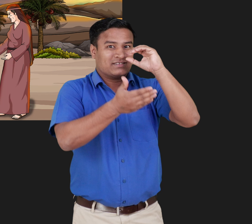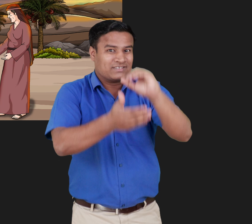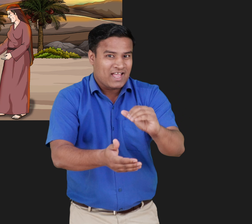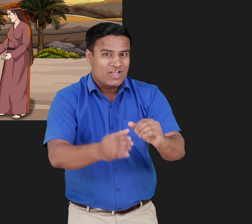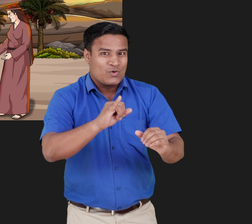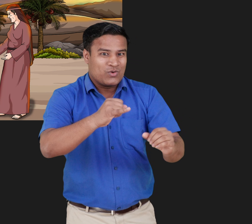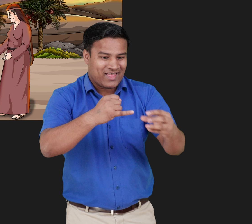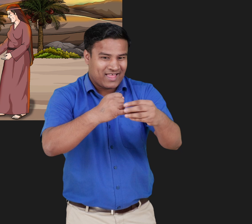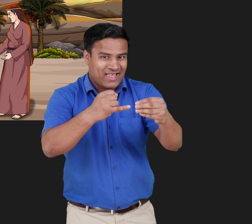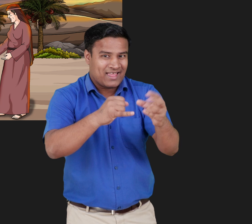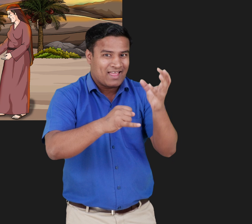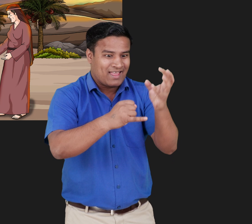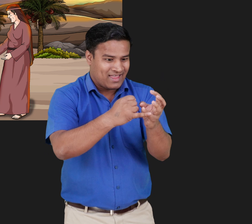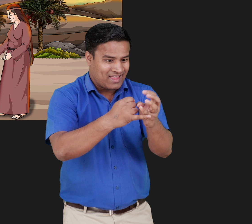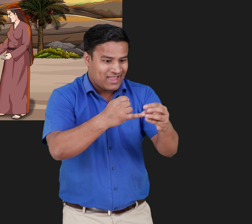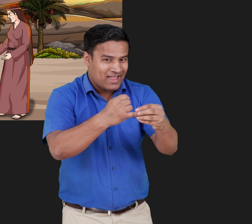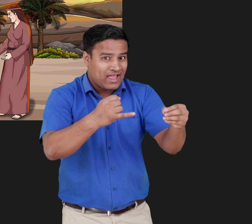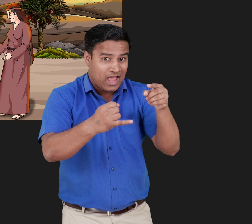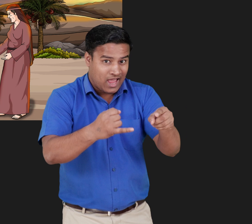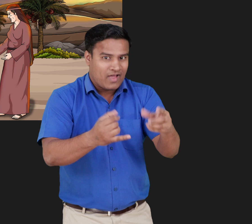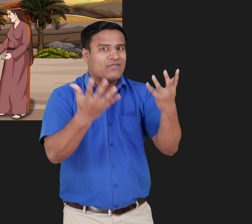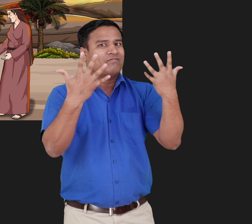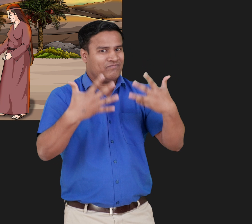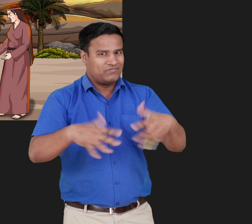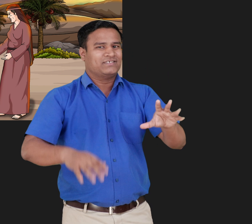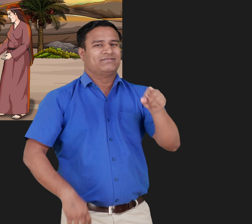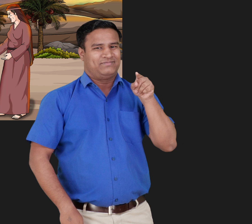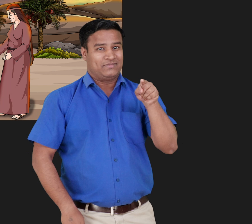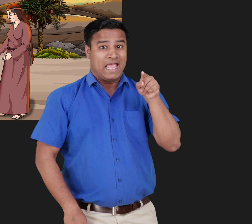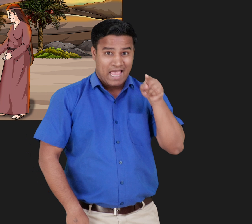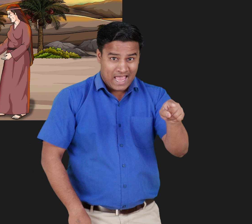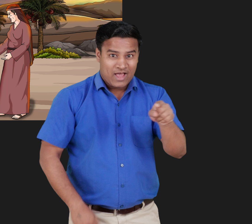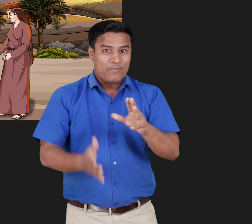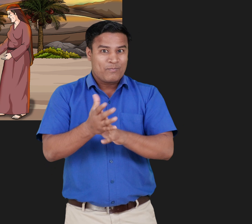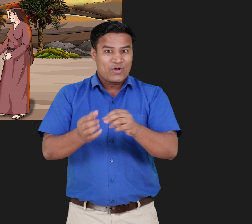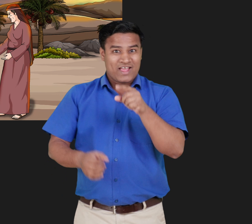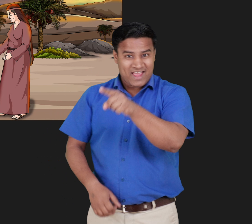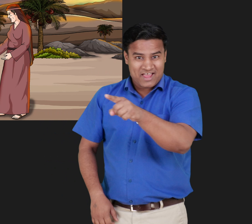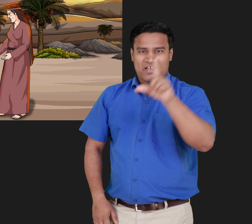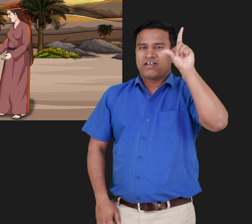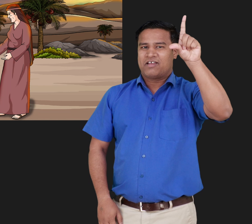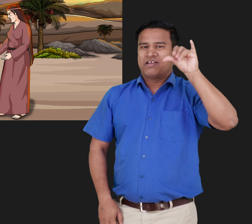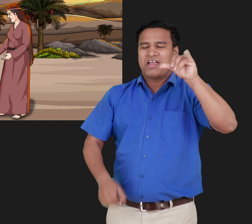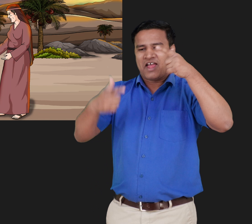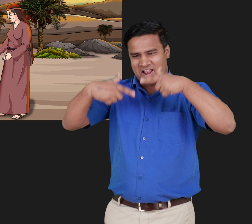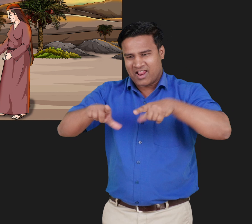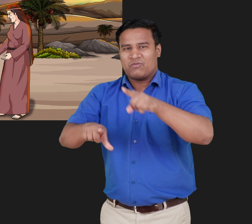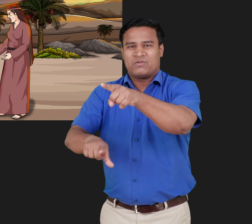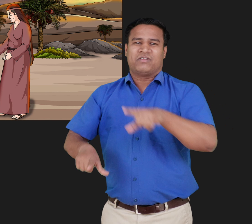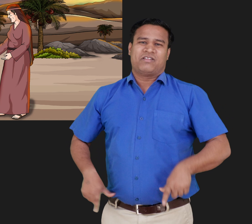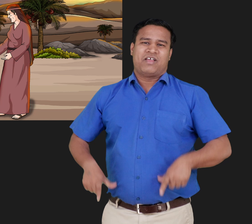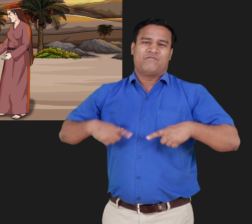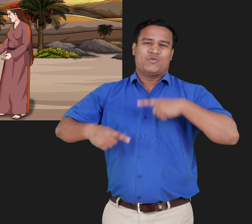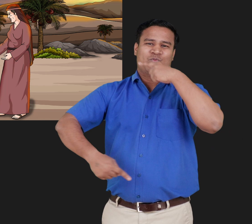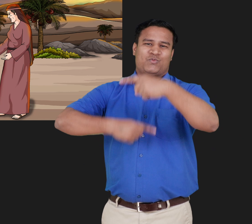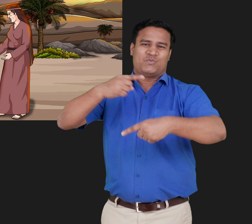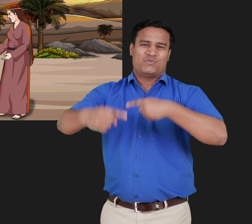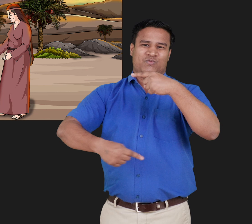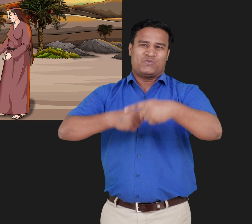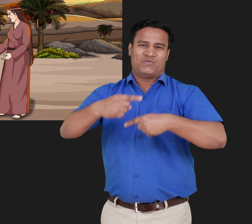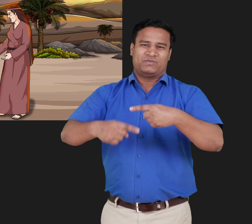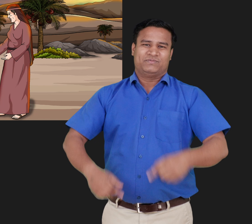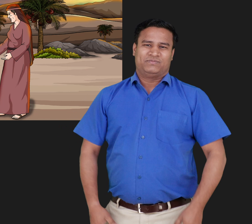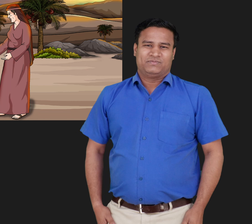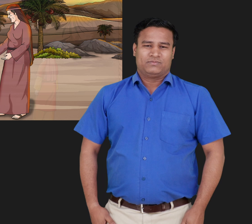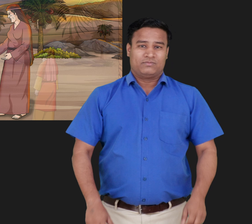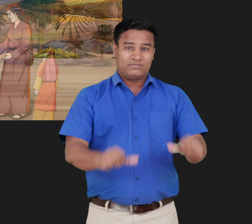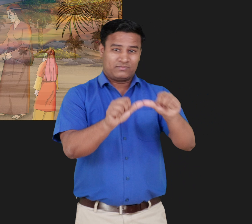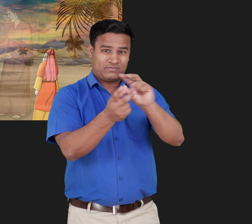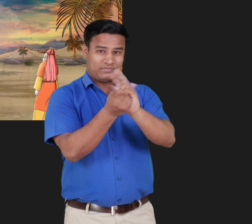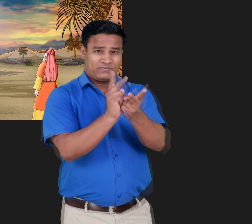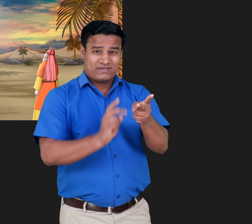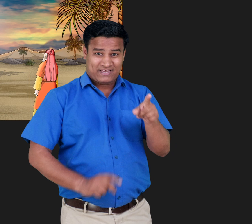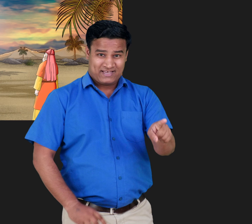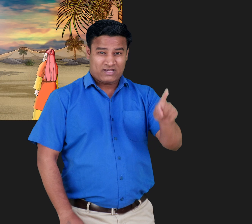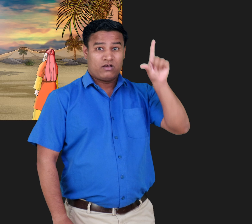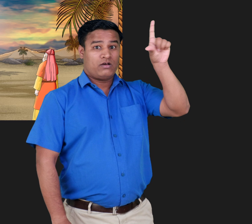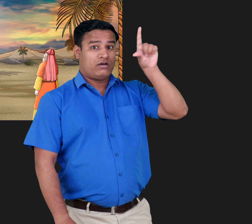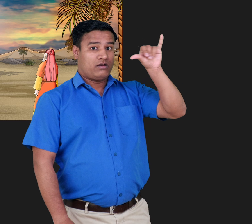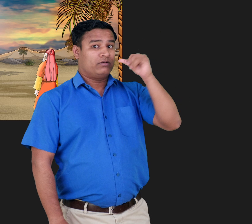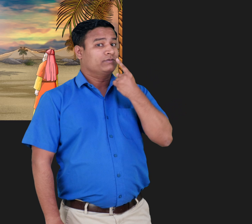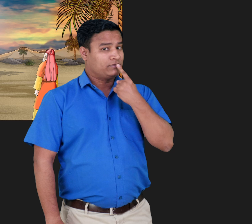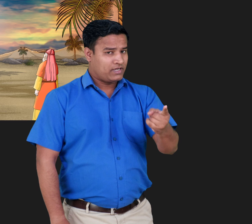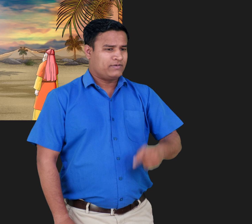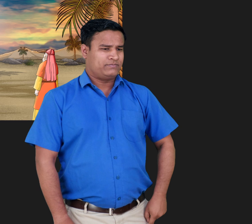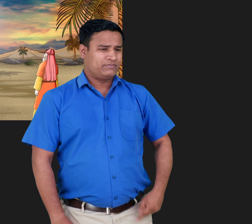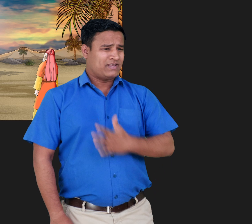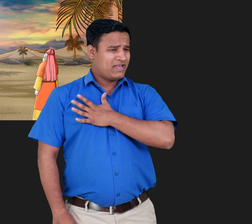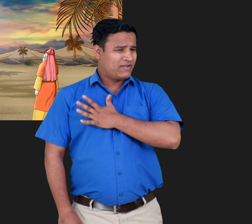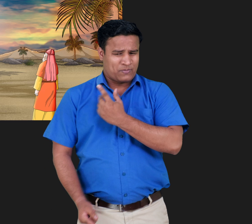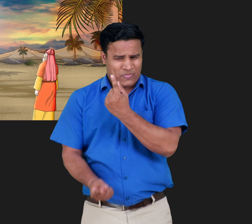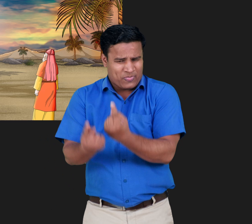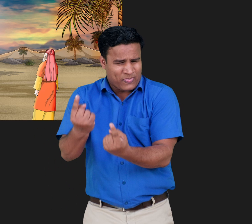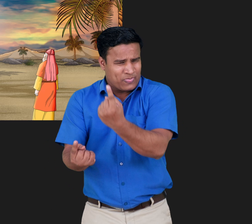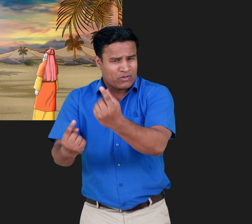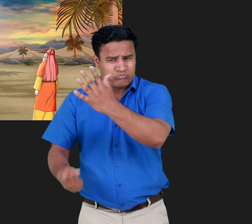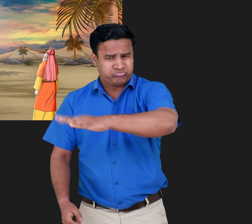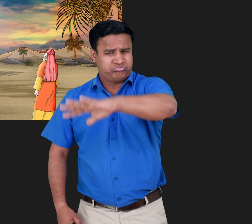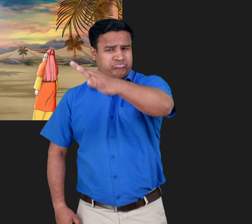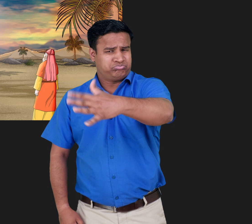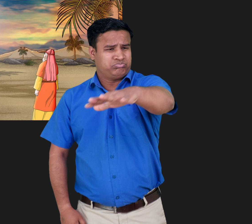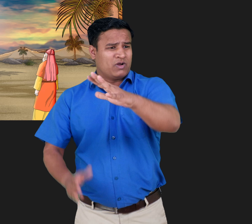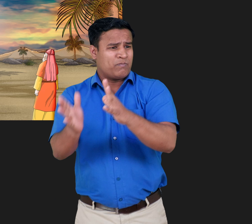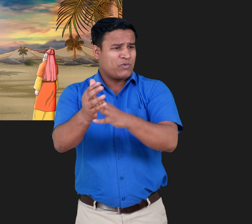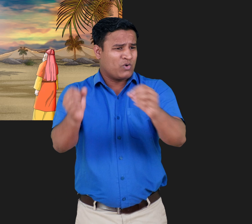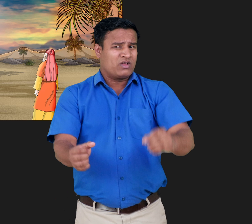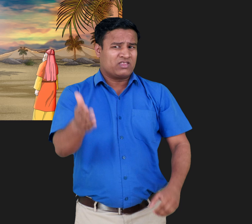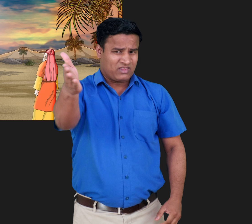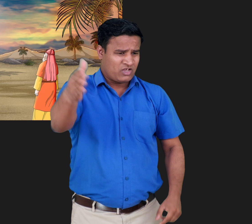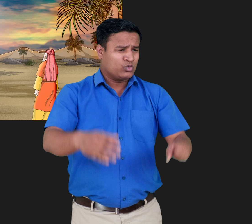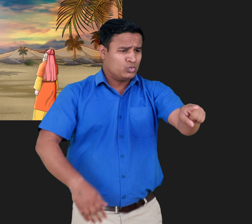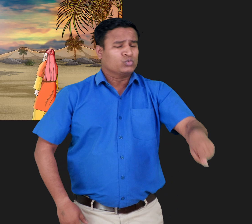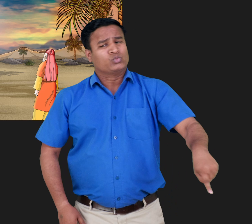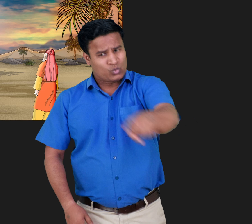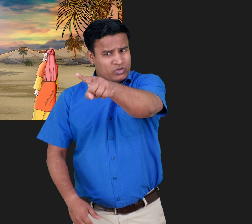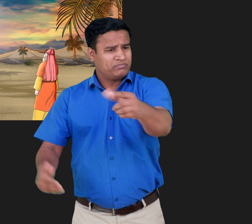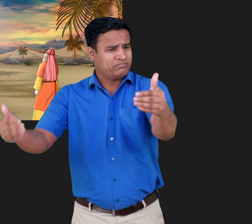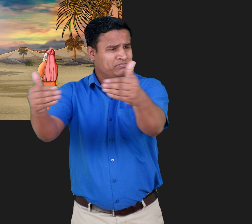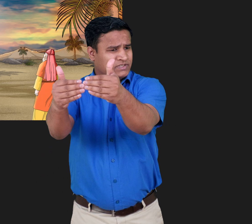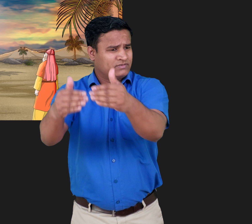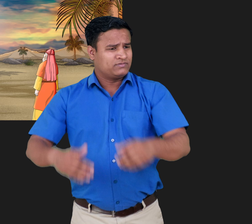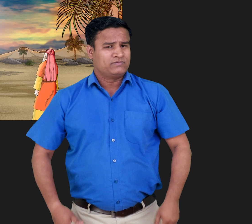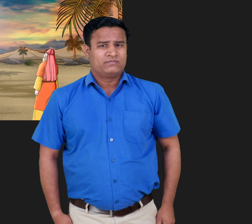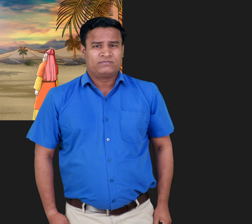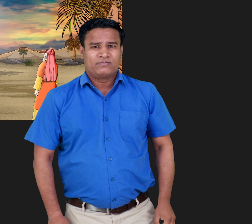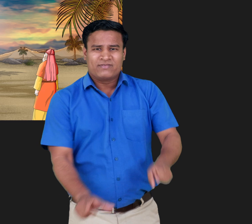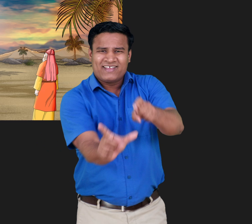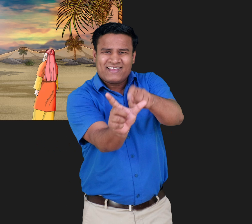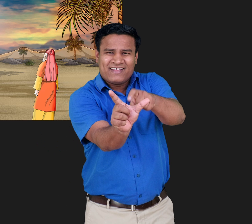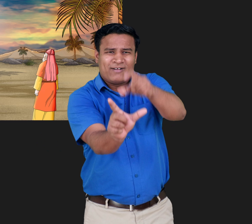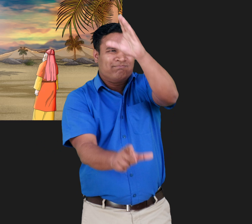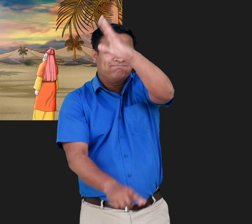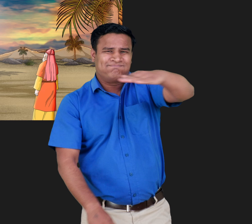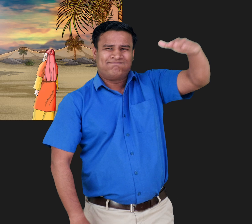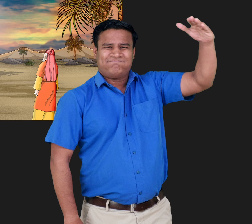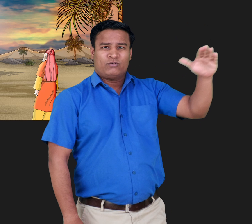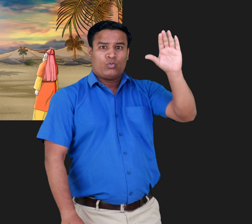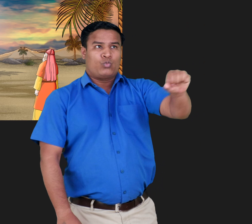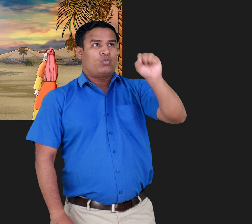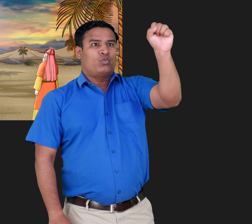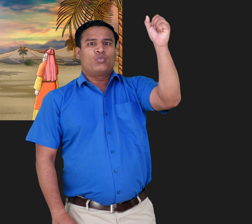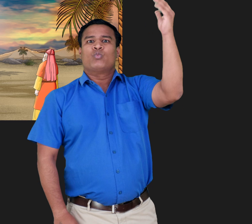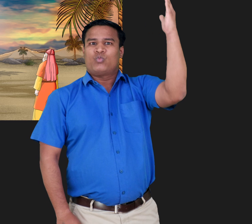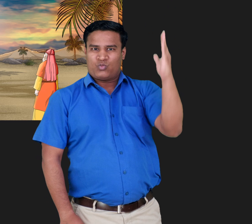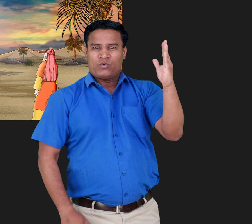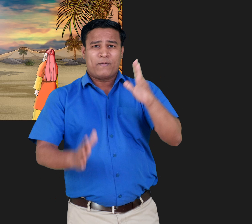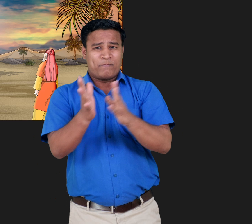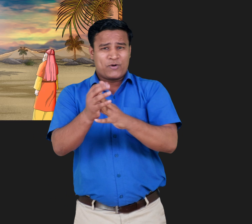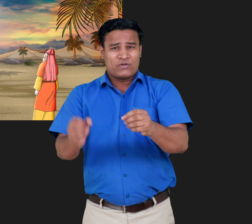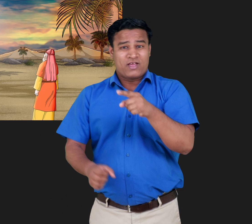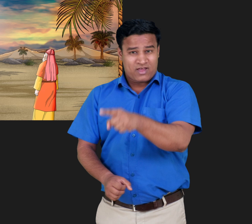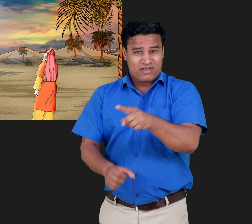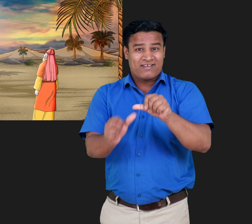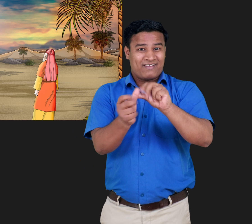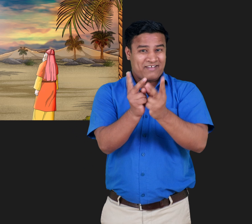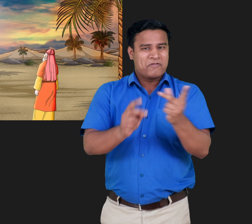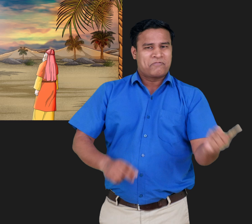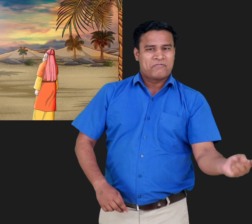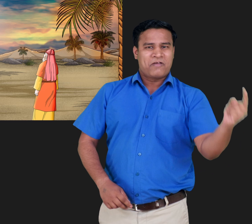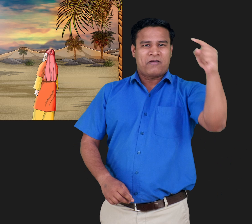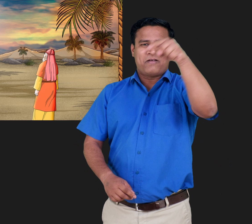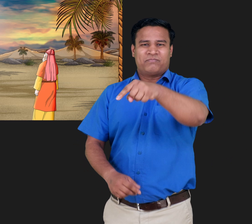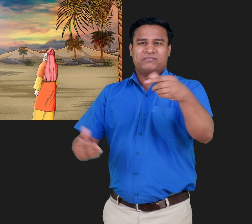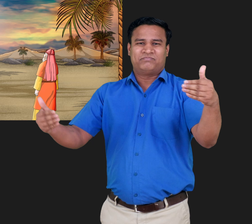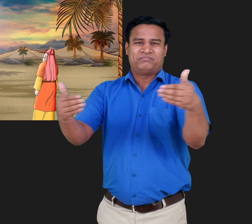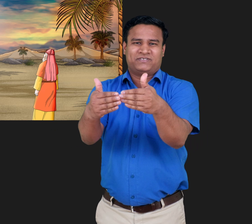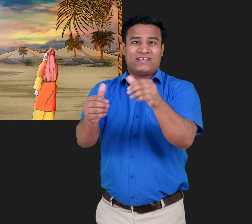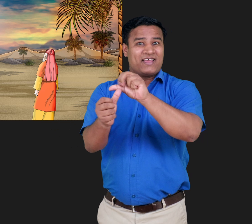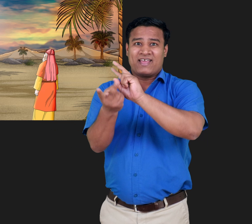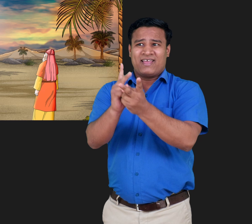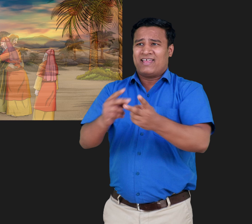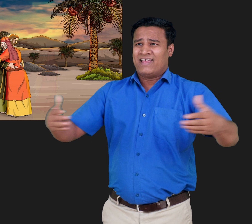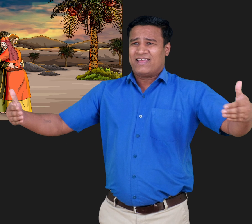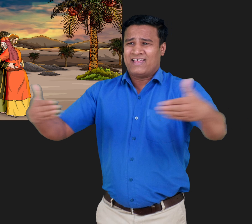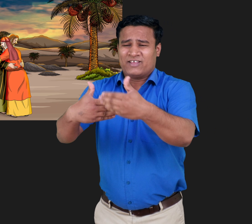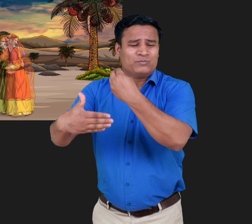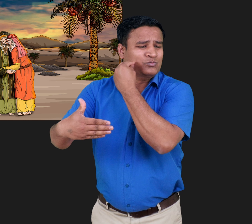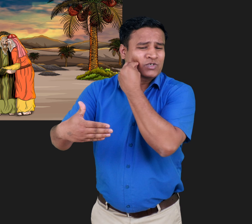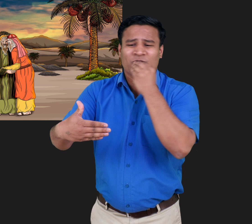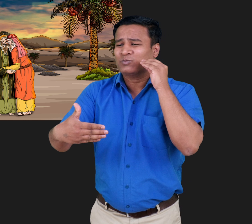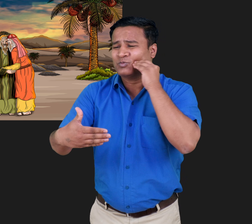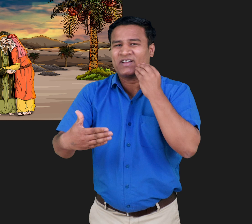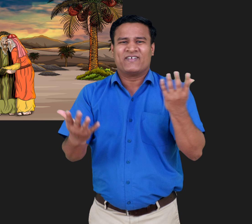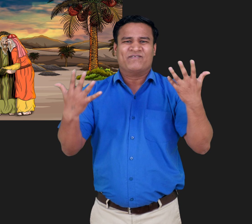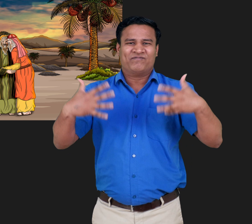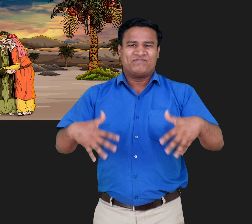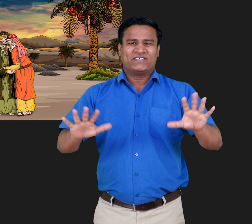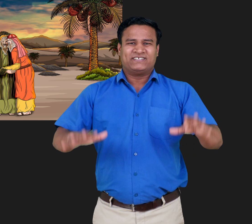(When she said, “bridegroom of blood,” she was referring to the circumcision.) Meanwhile, the LORD had said to Aaron, “Go and meet Moses in the wilderness.”